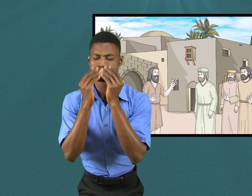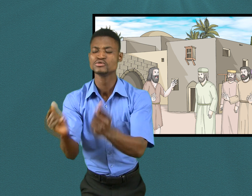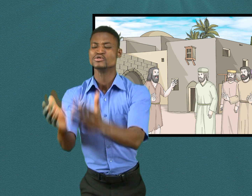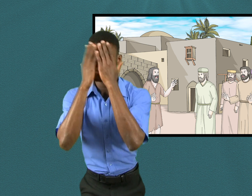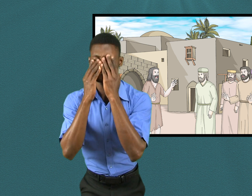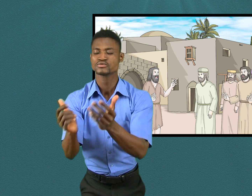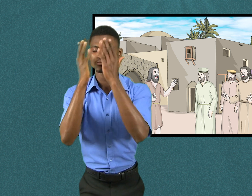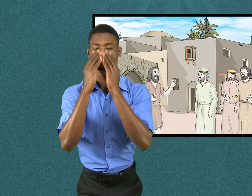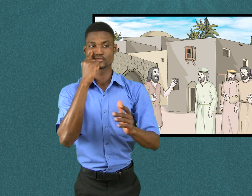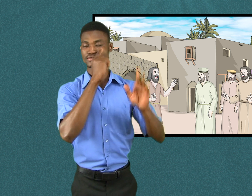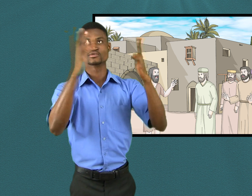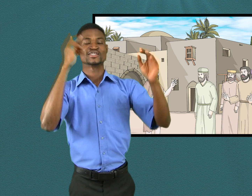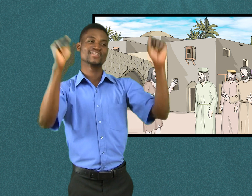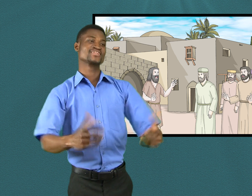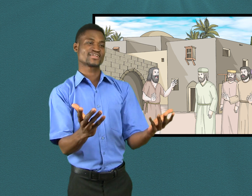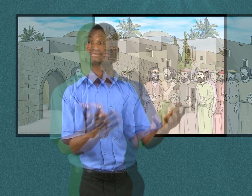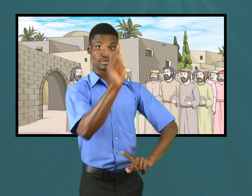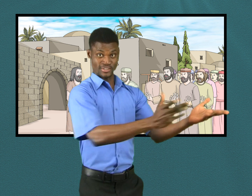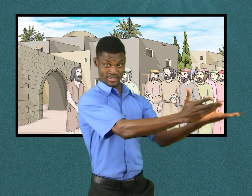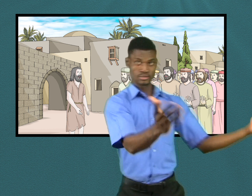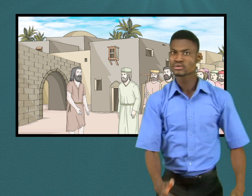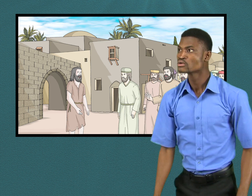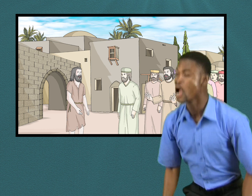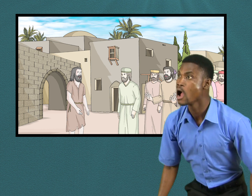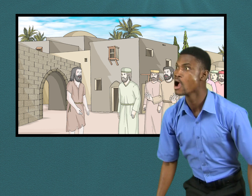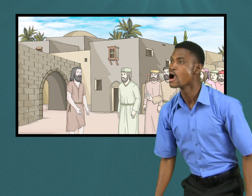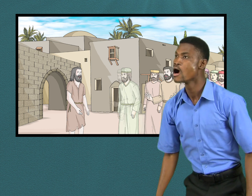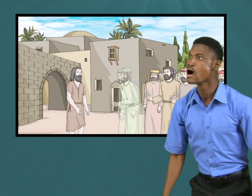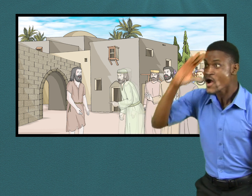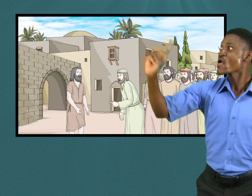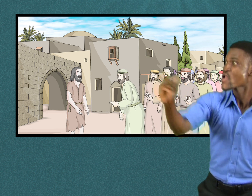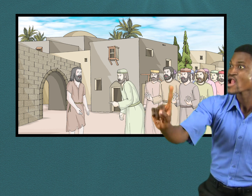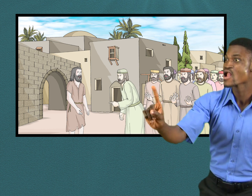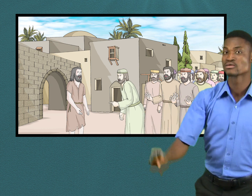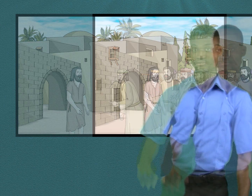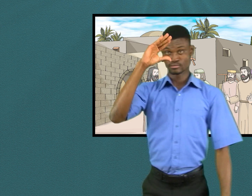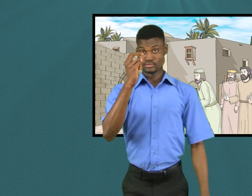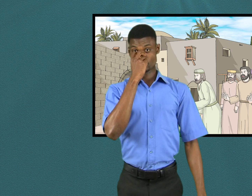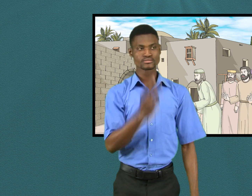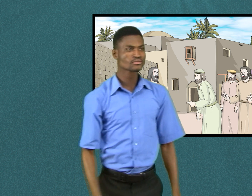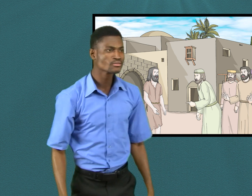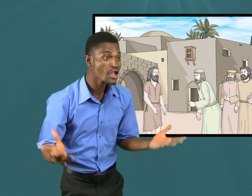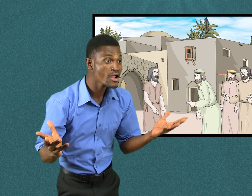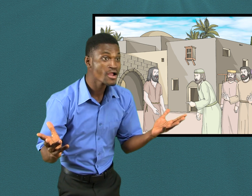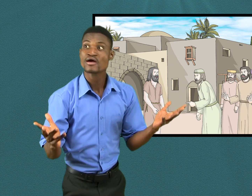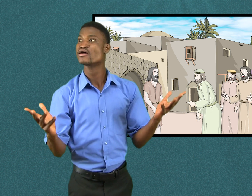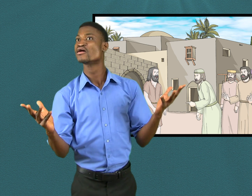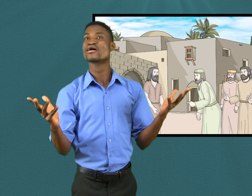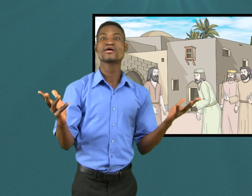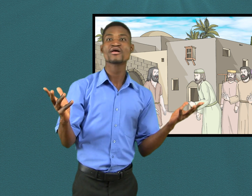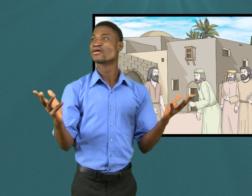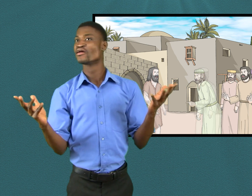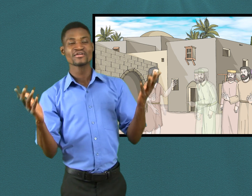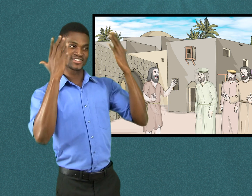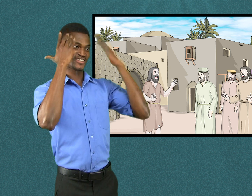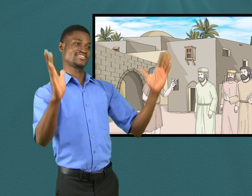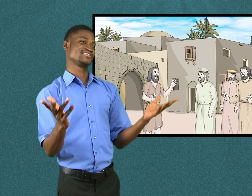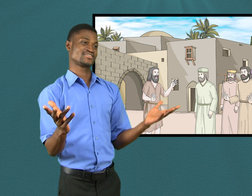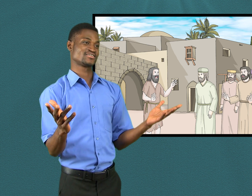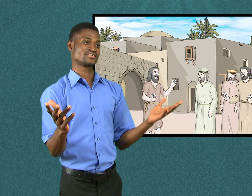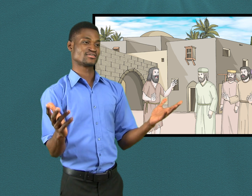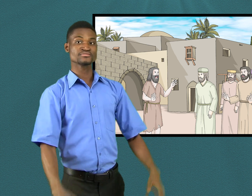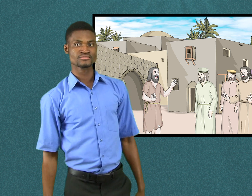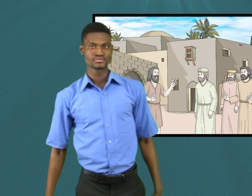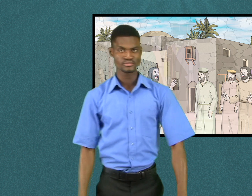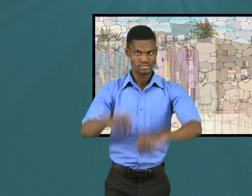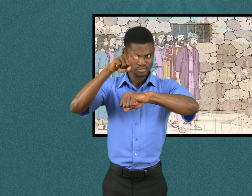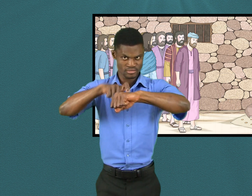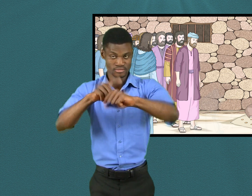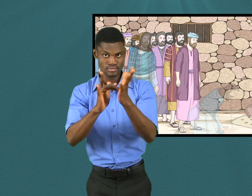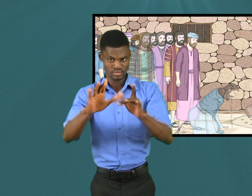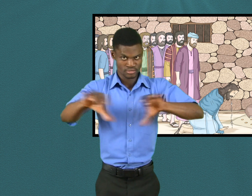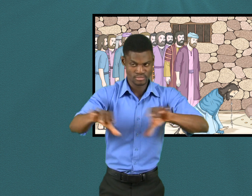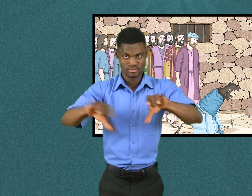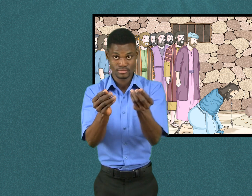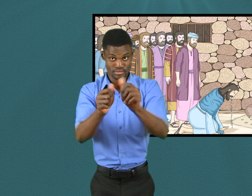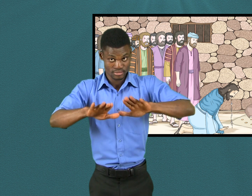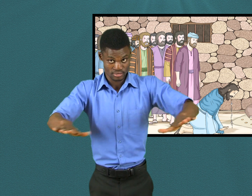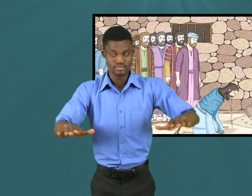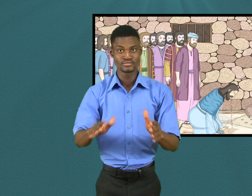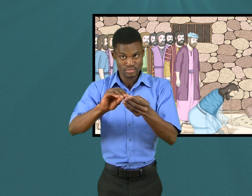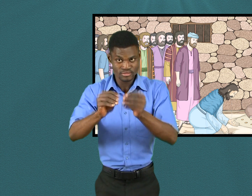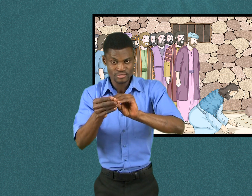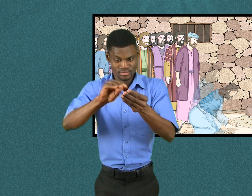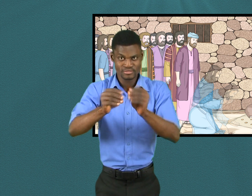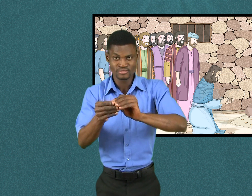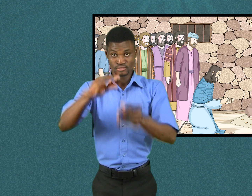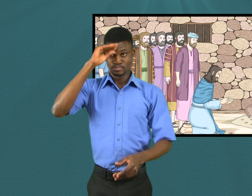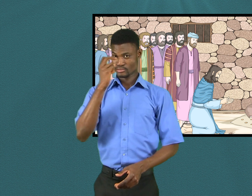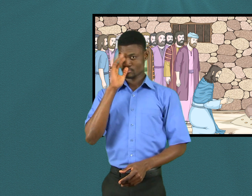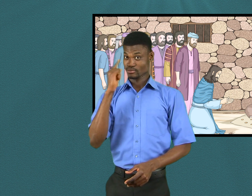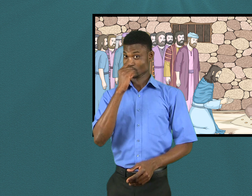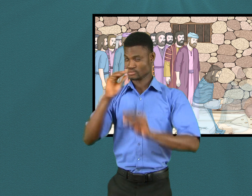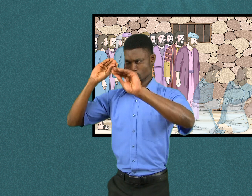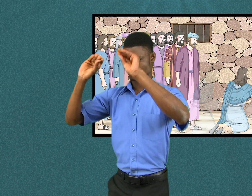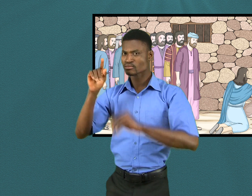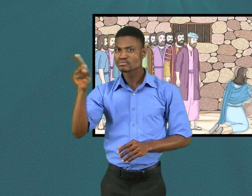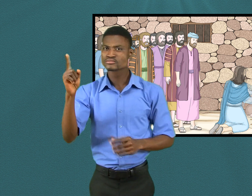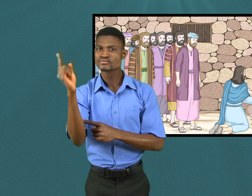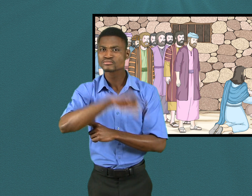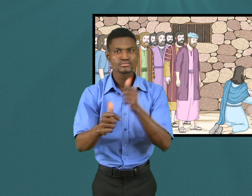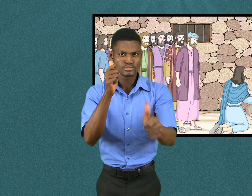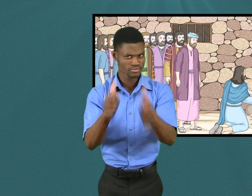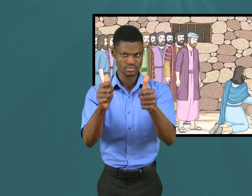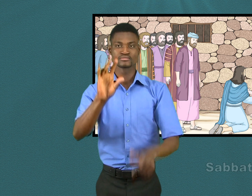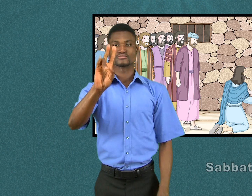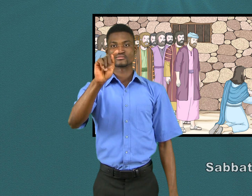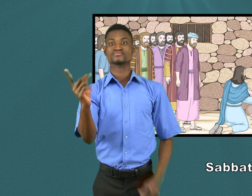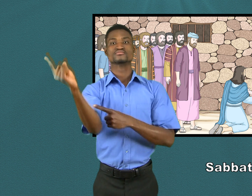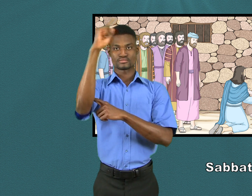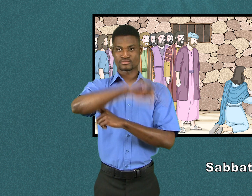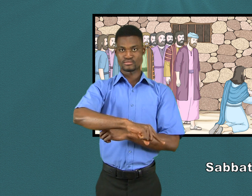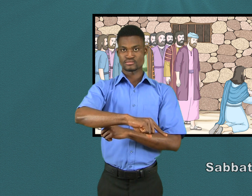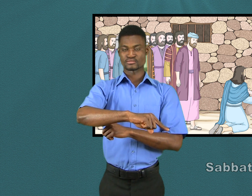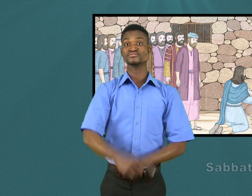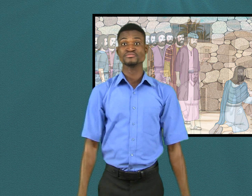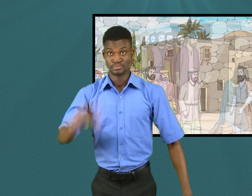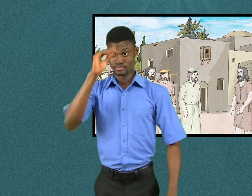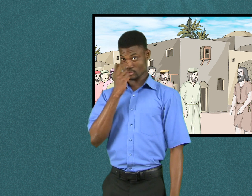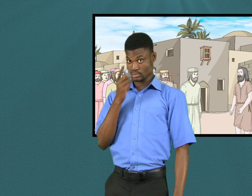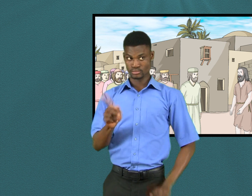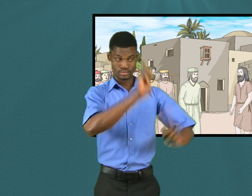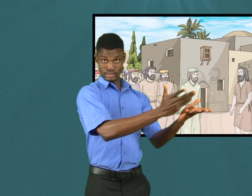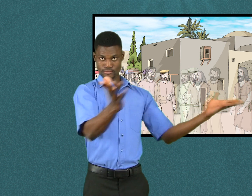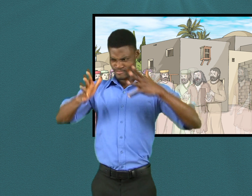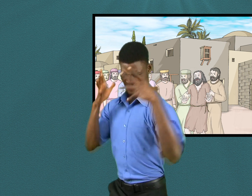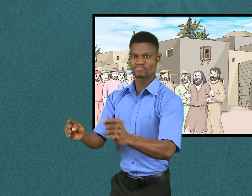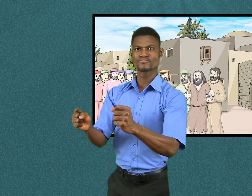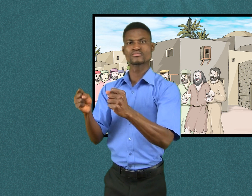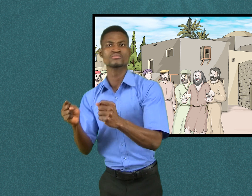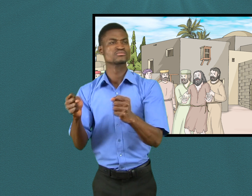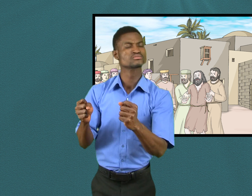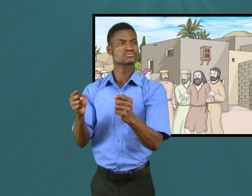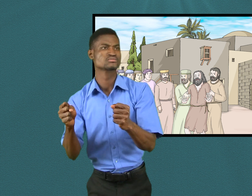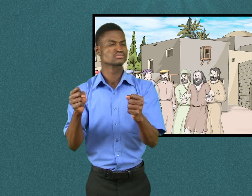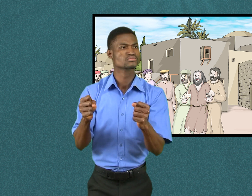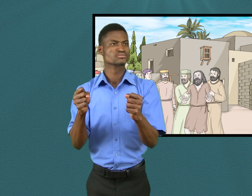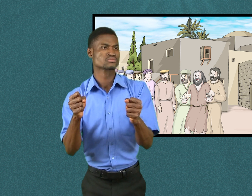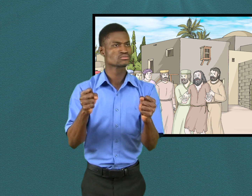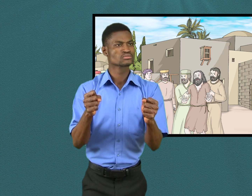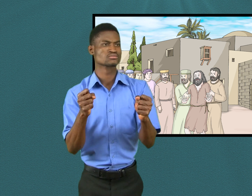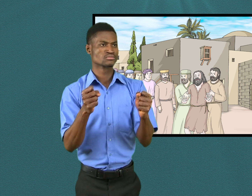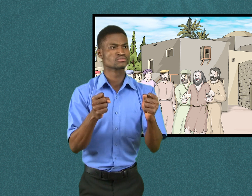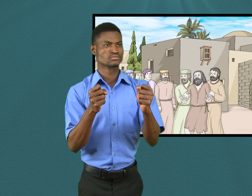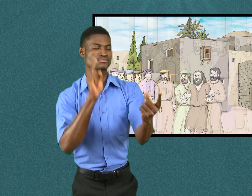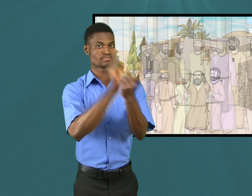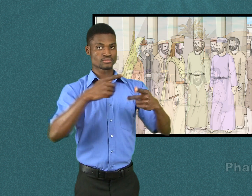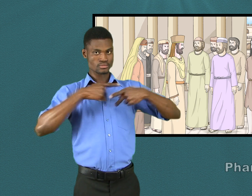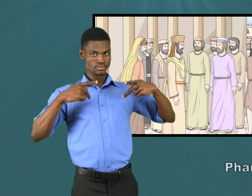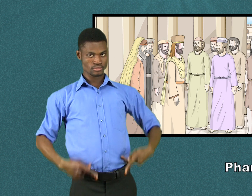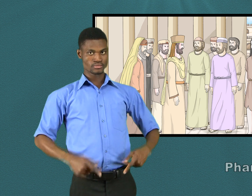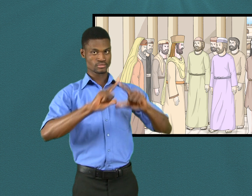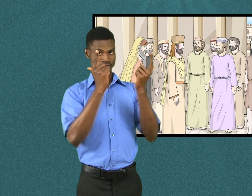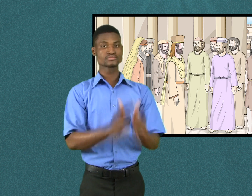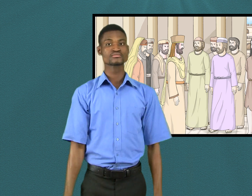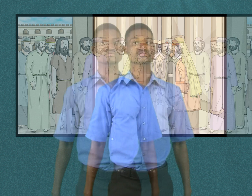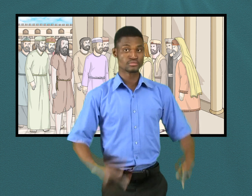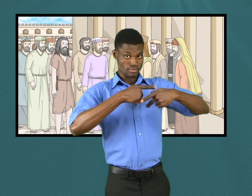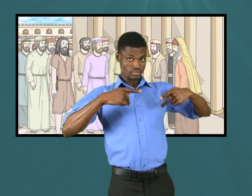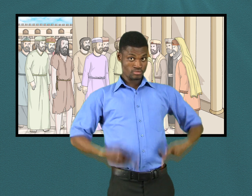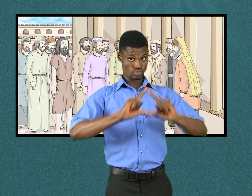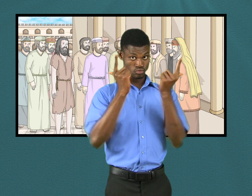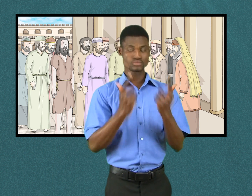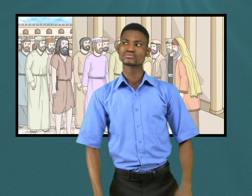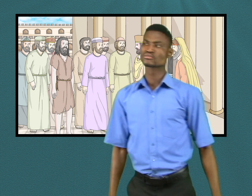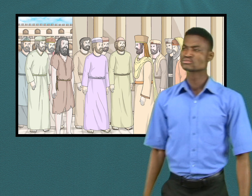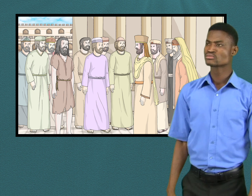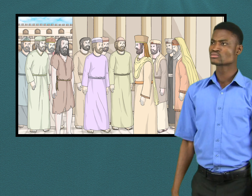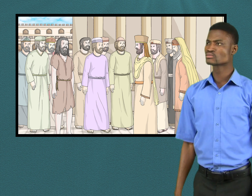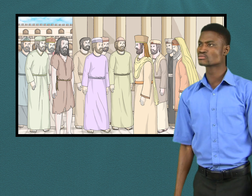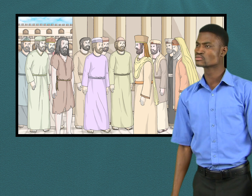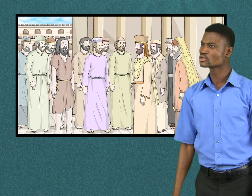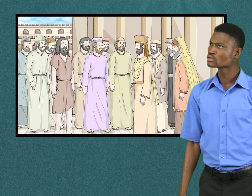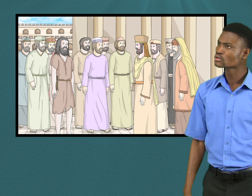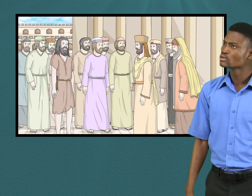So I went and washed and received my sight.” “Where is He?” they asked. “I do not know,” he answered. They brought to the Pharisees the man who had been blind.